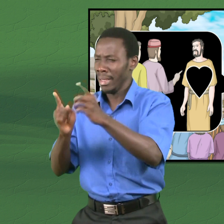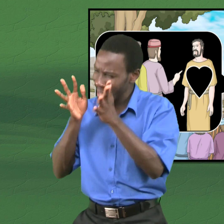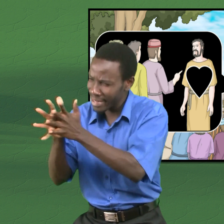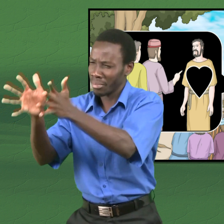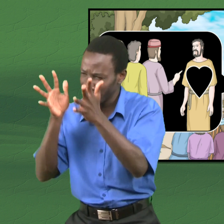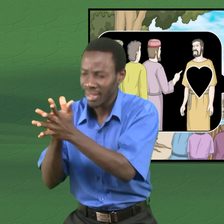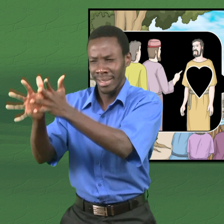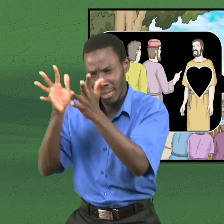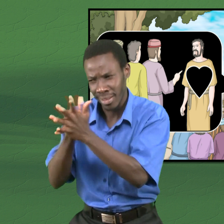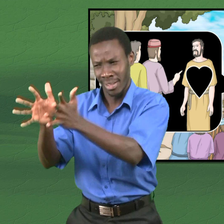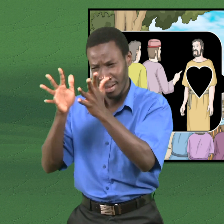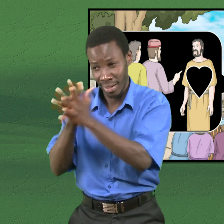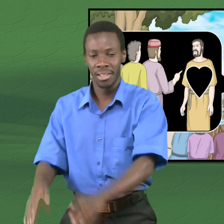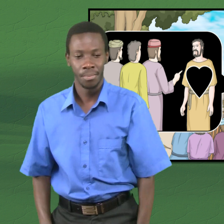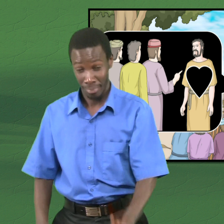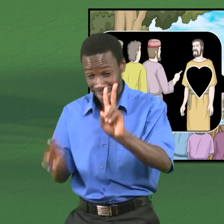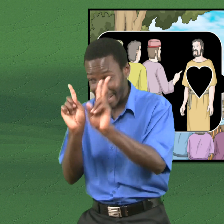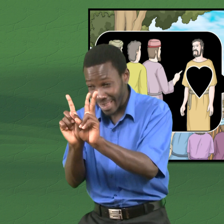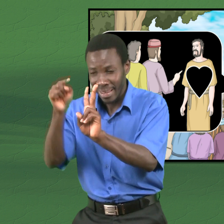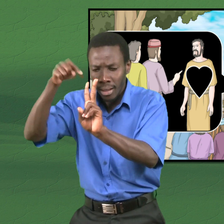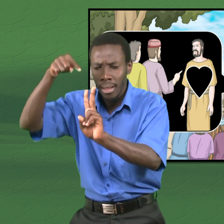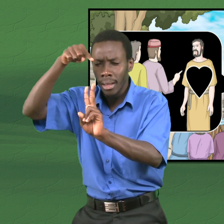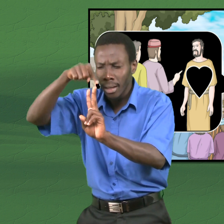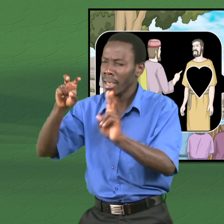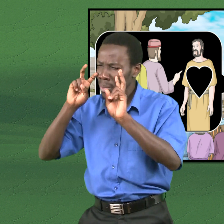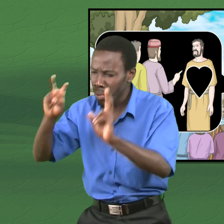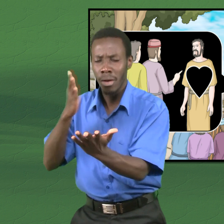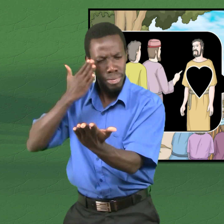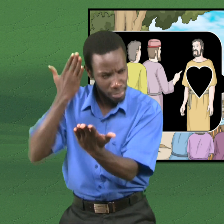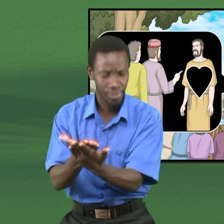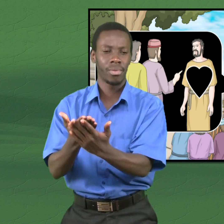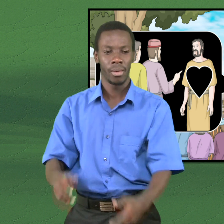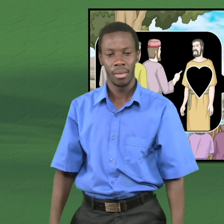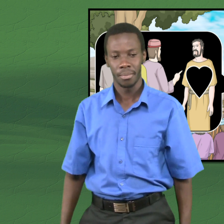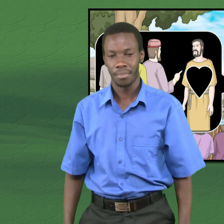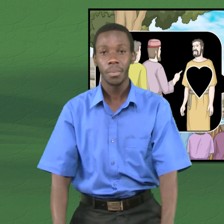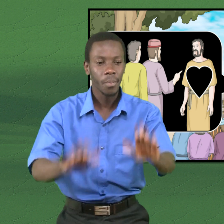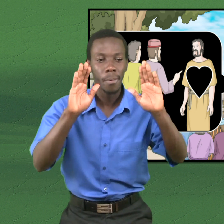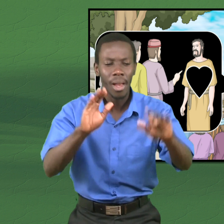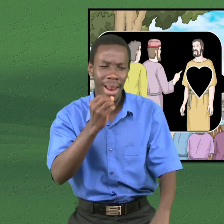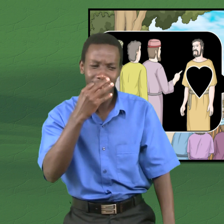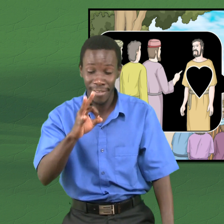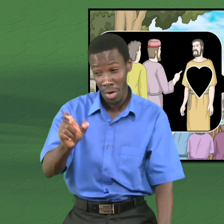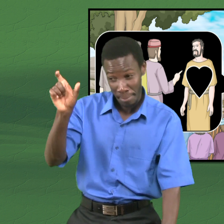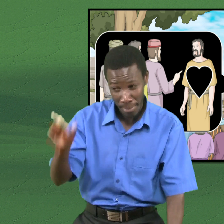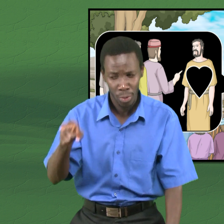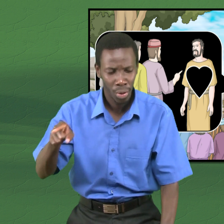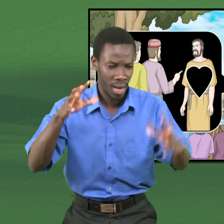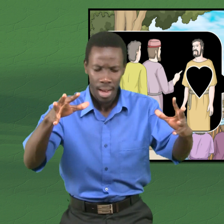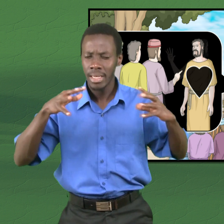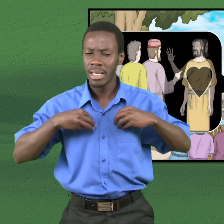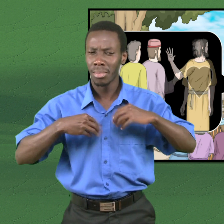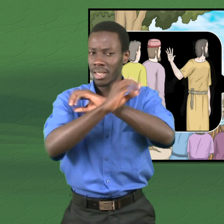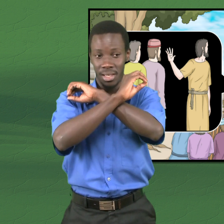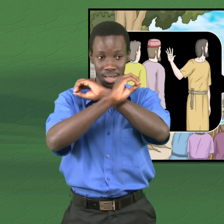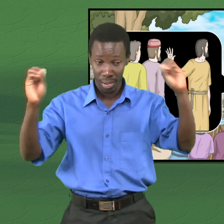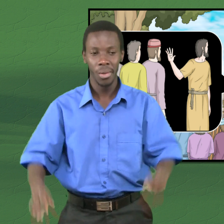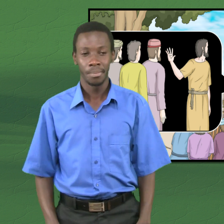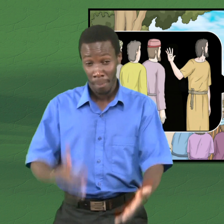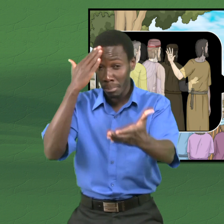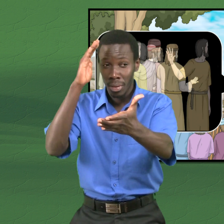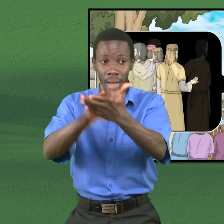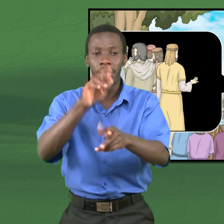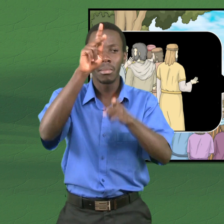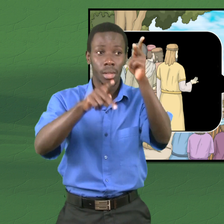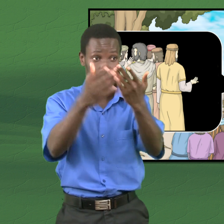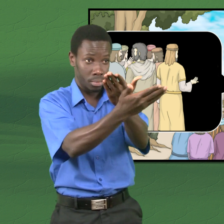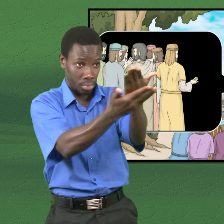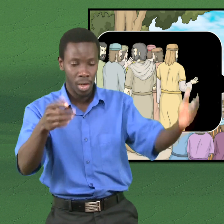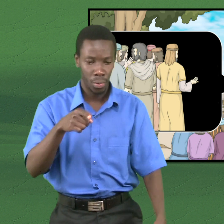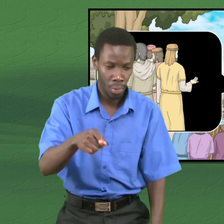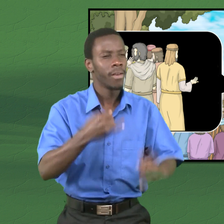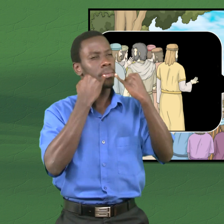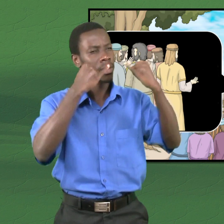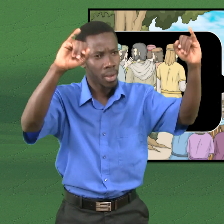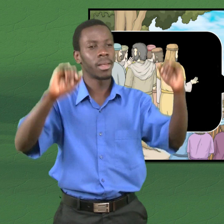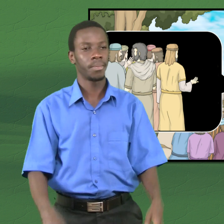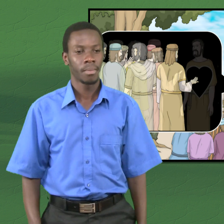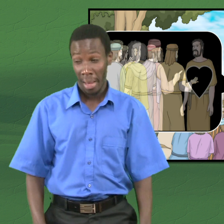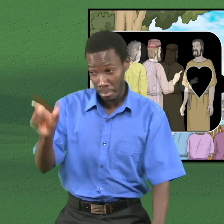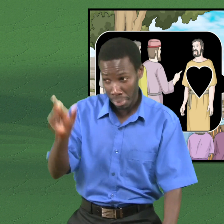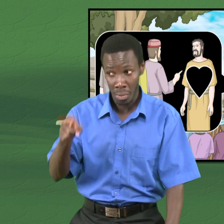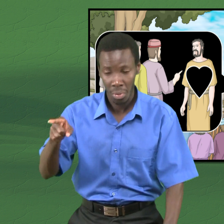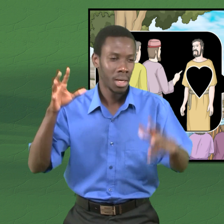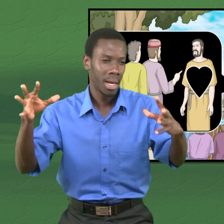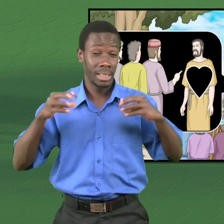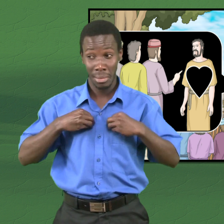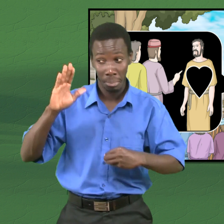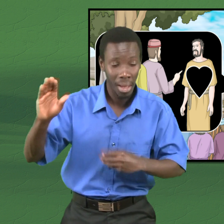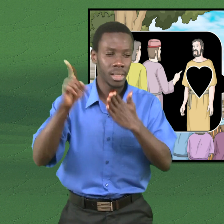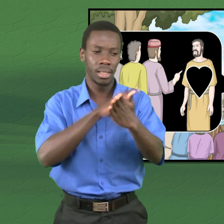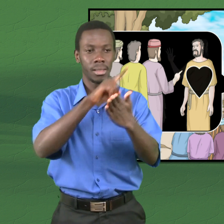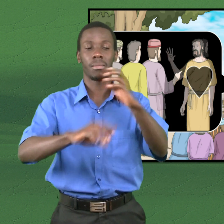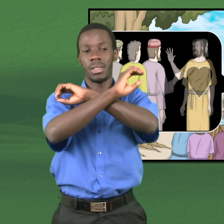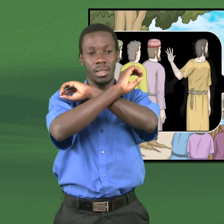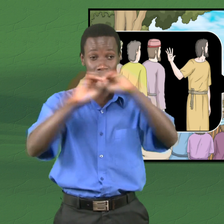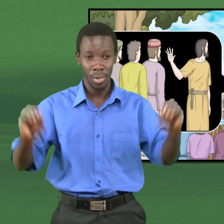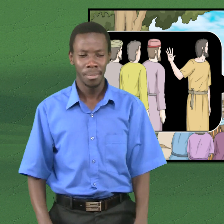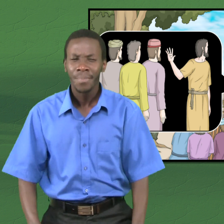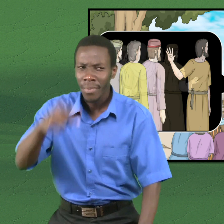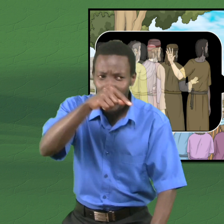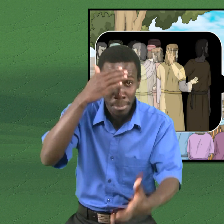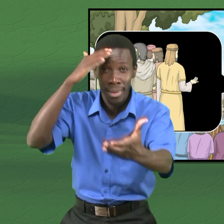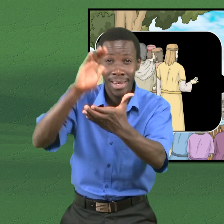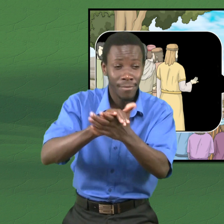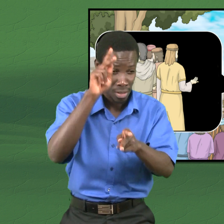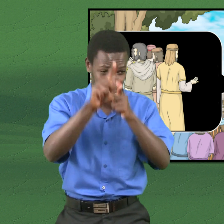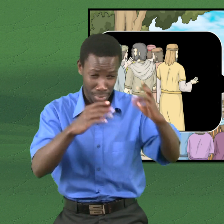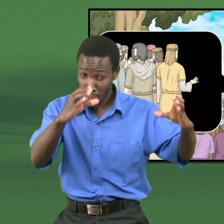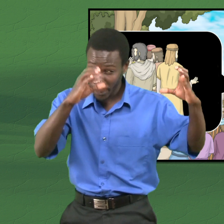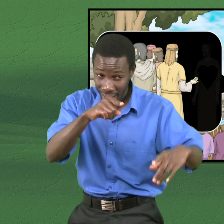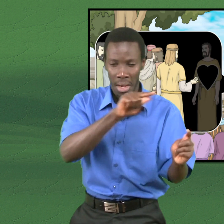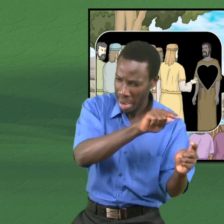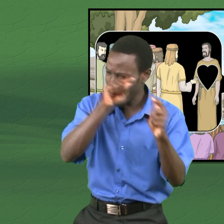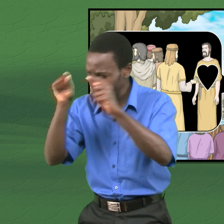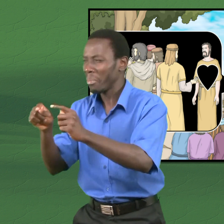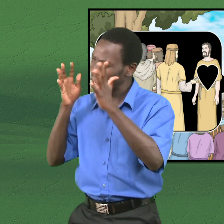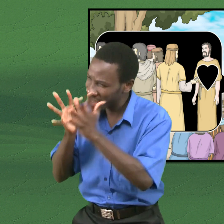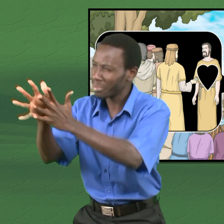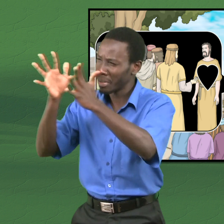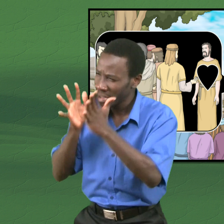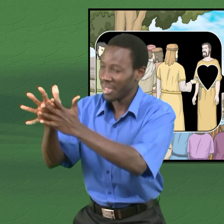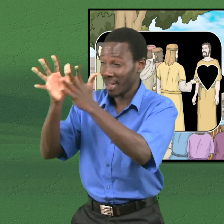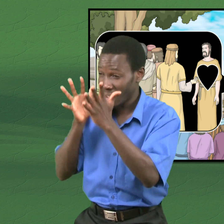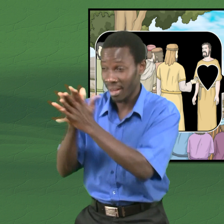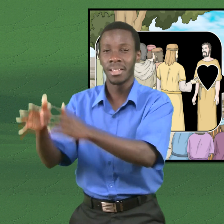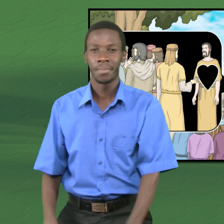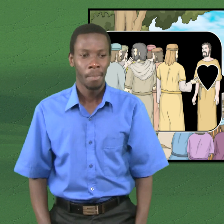If he refuses to listen to them, tell it to the church.